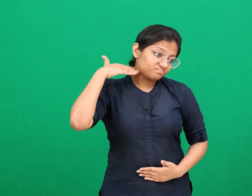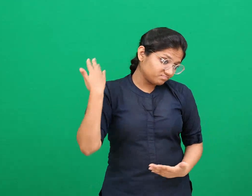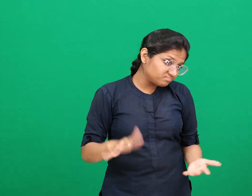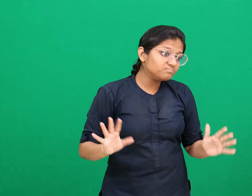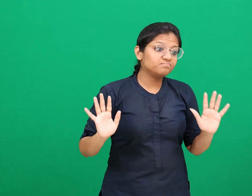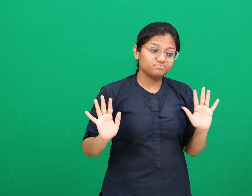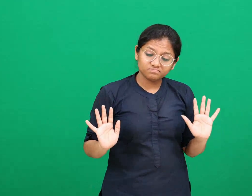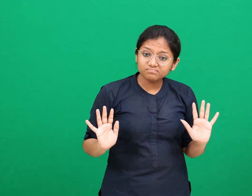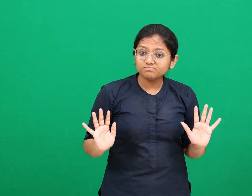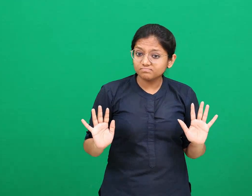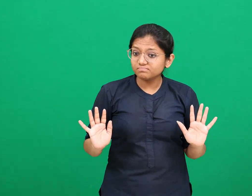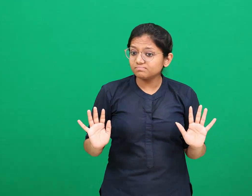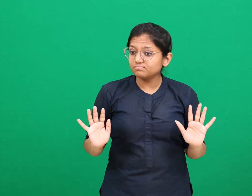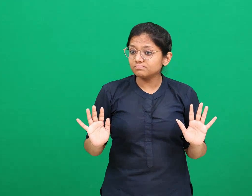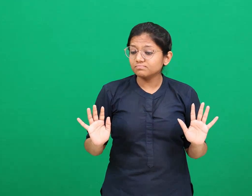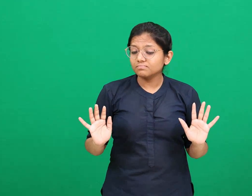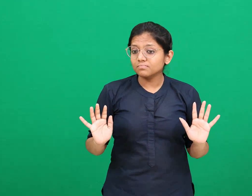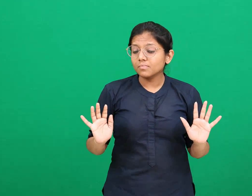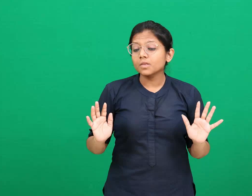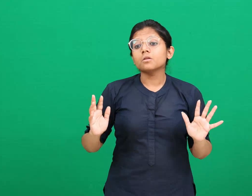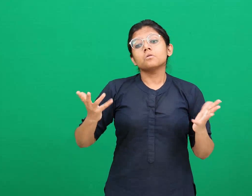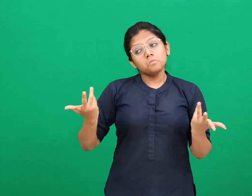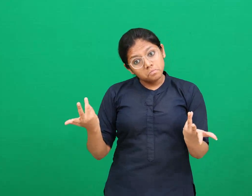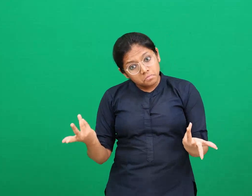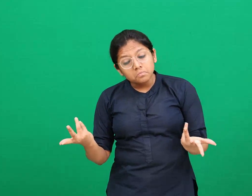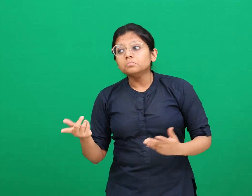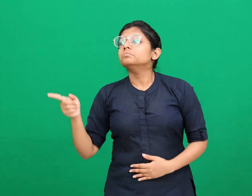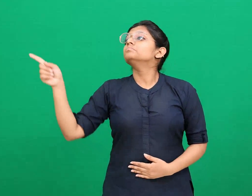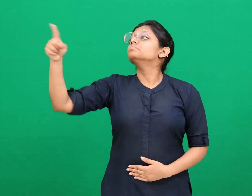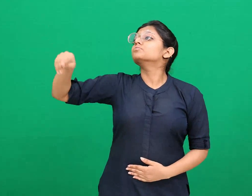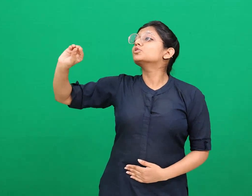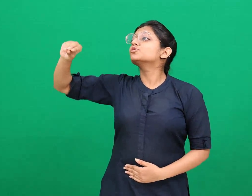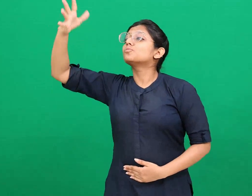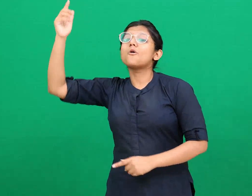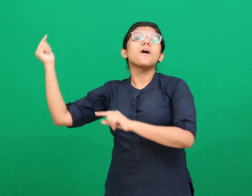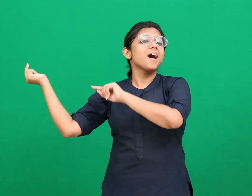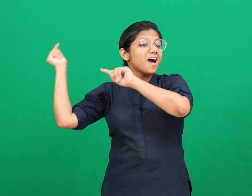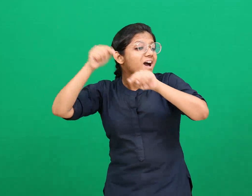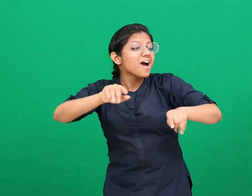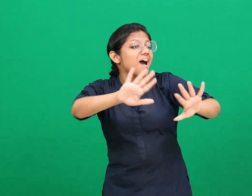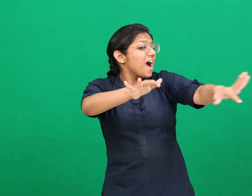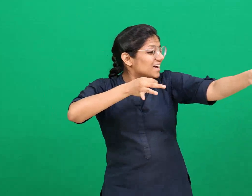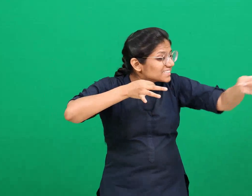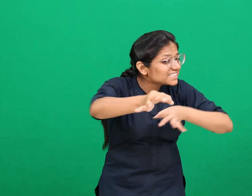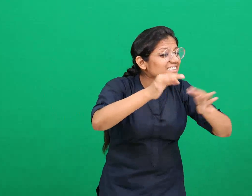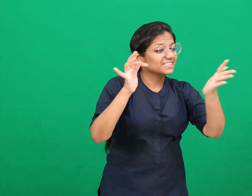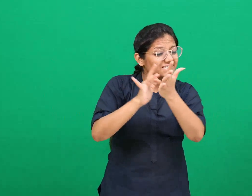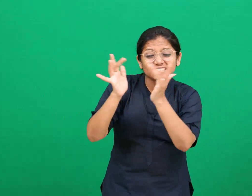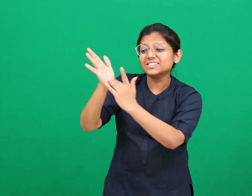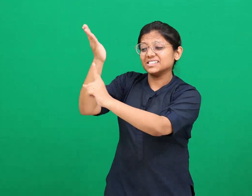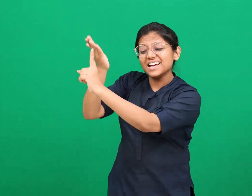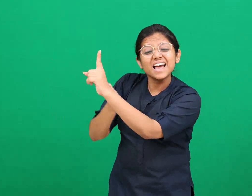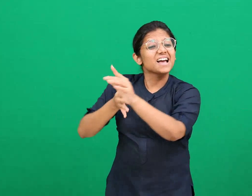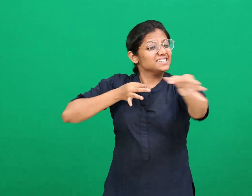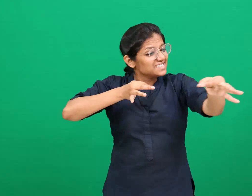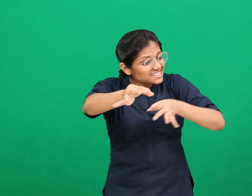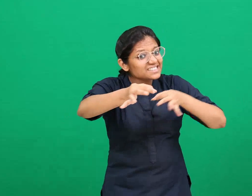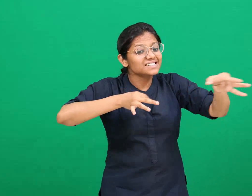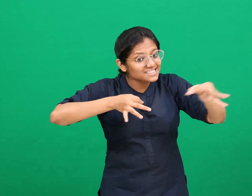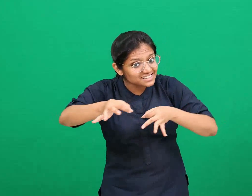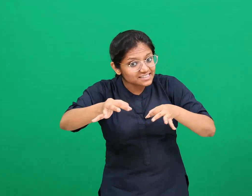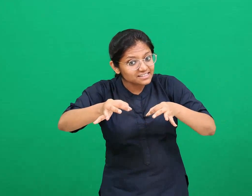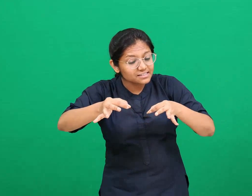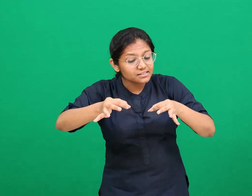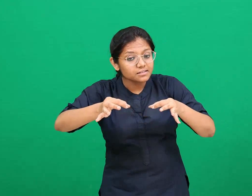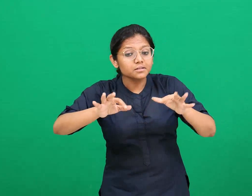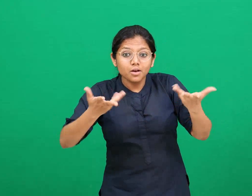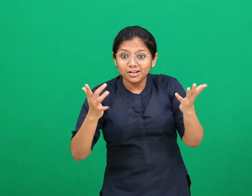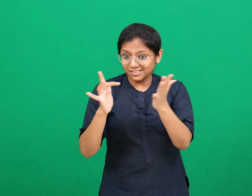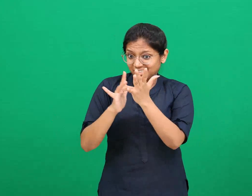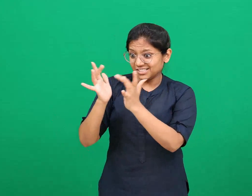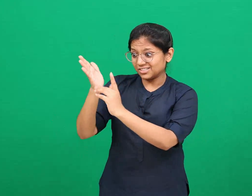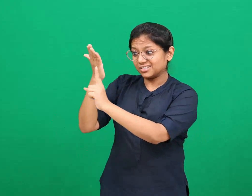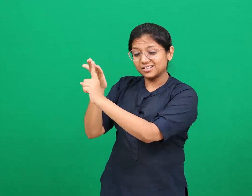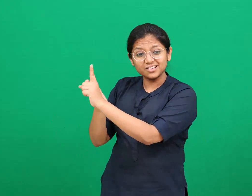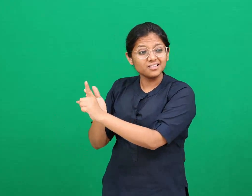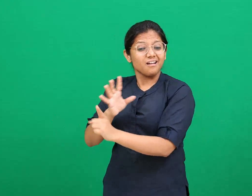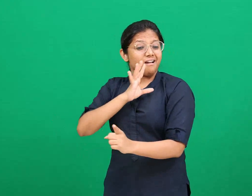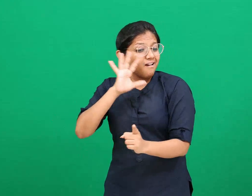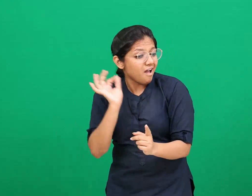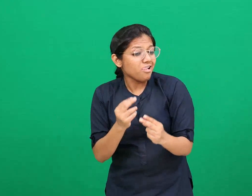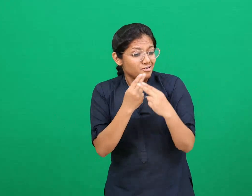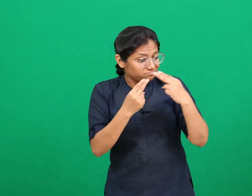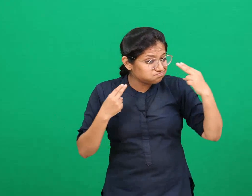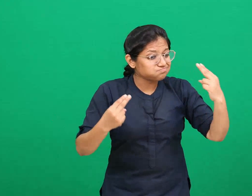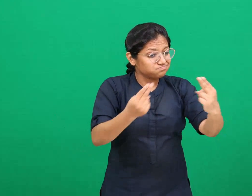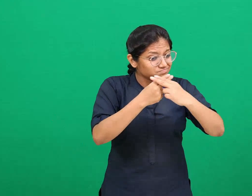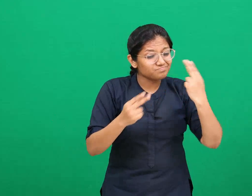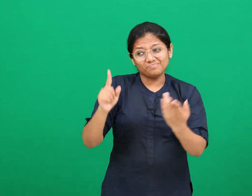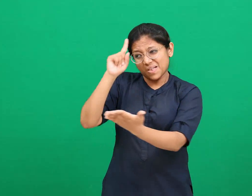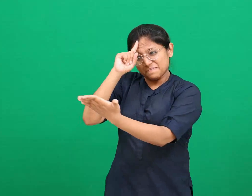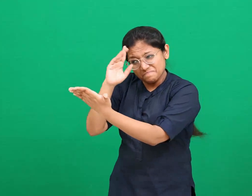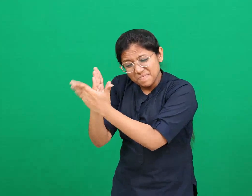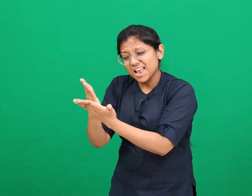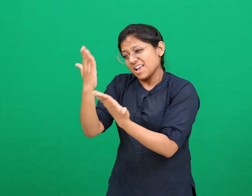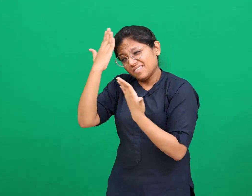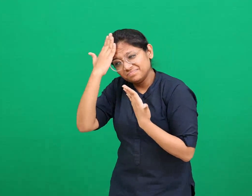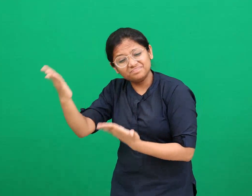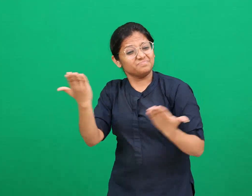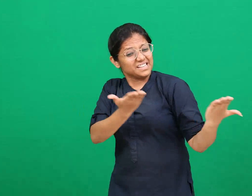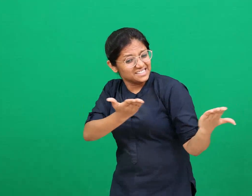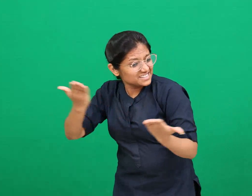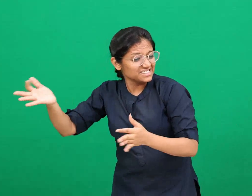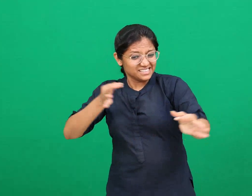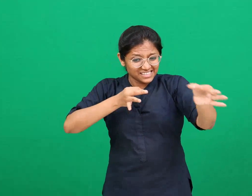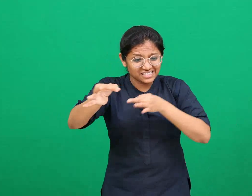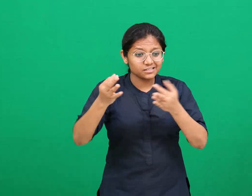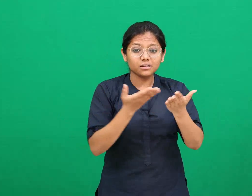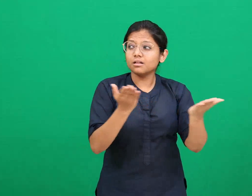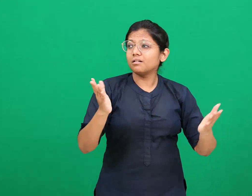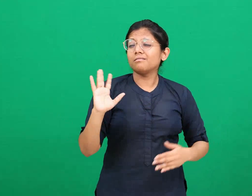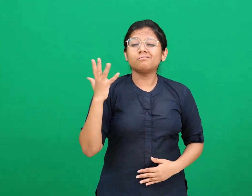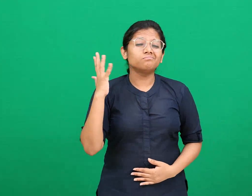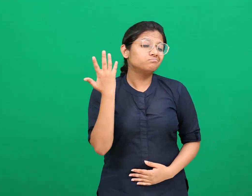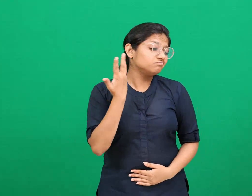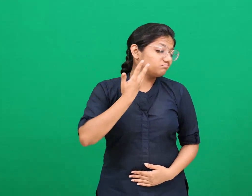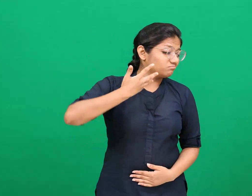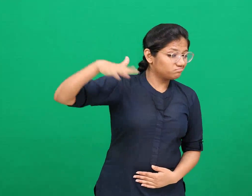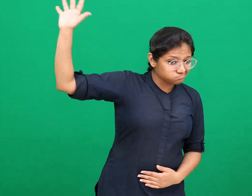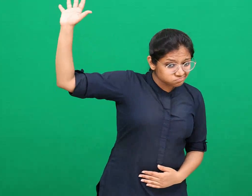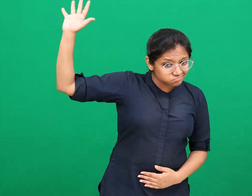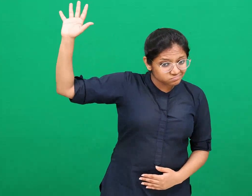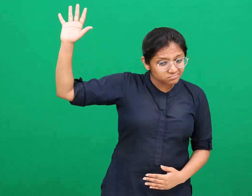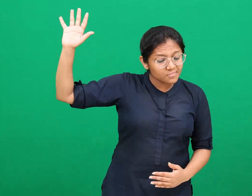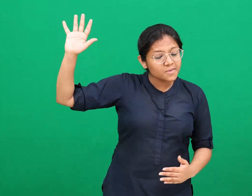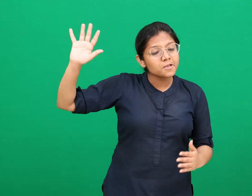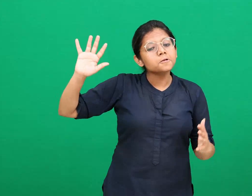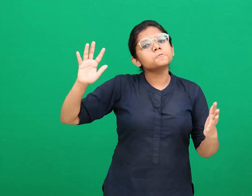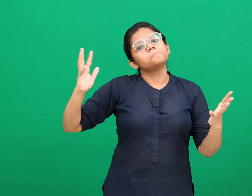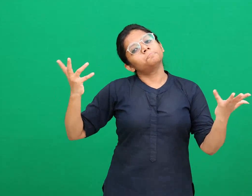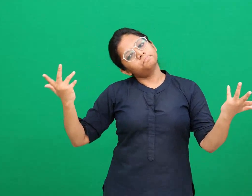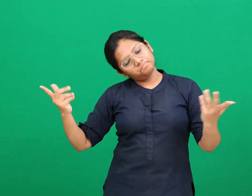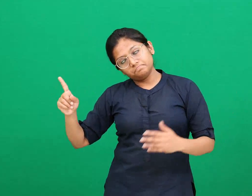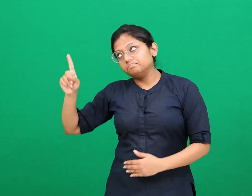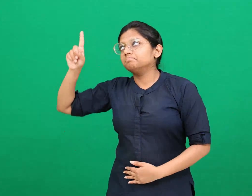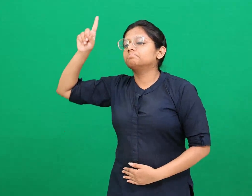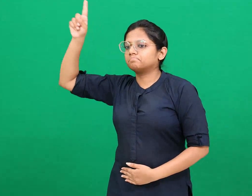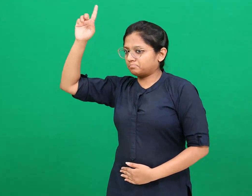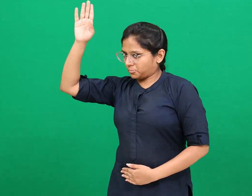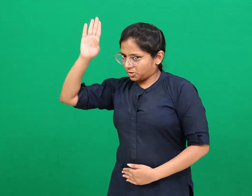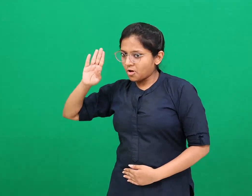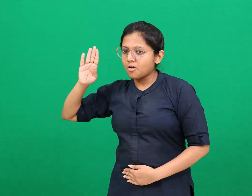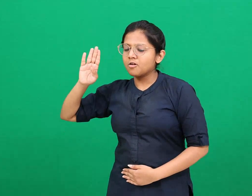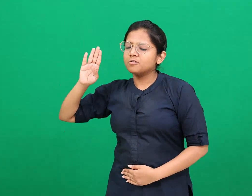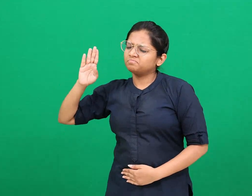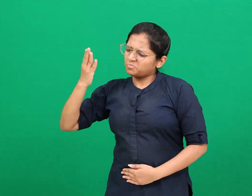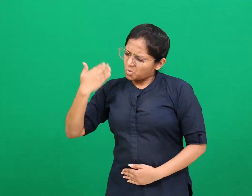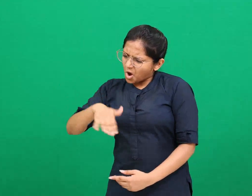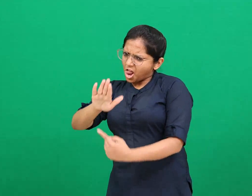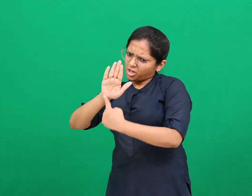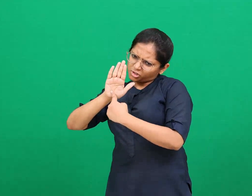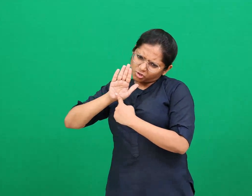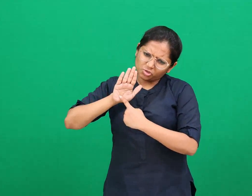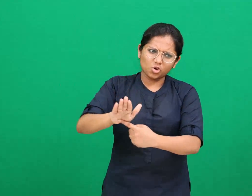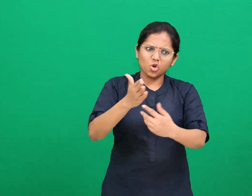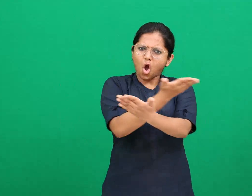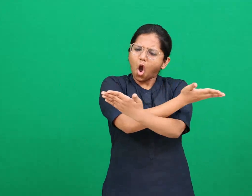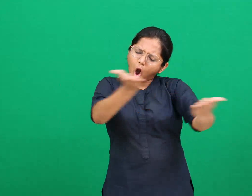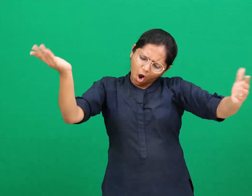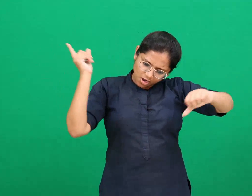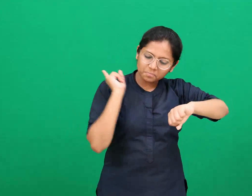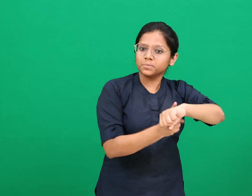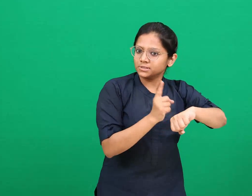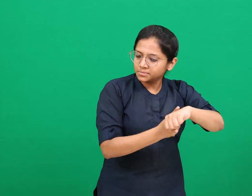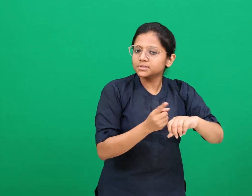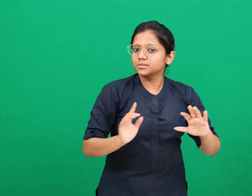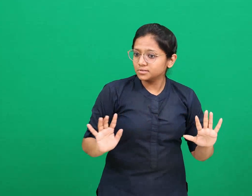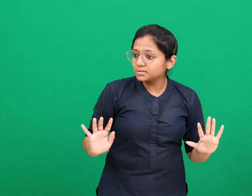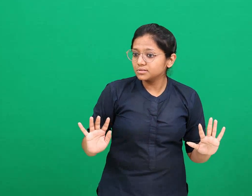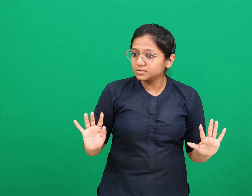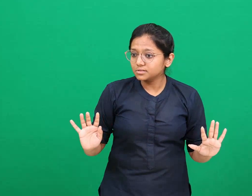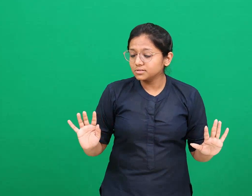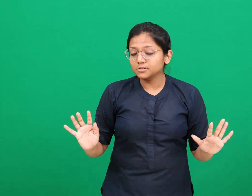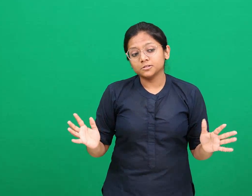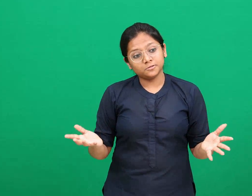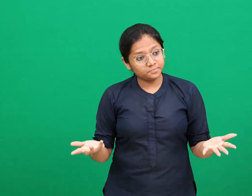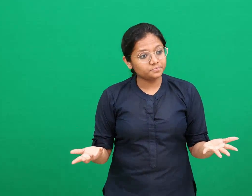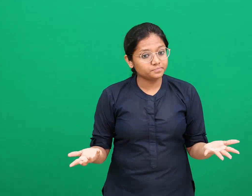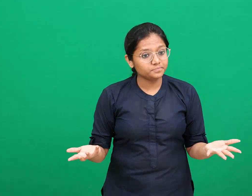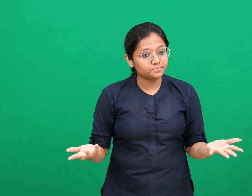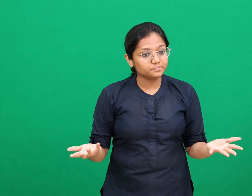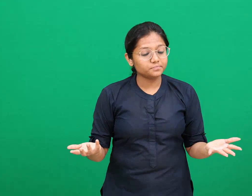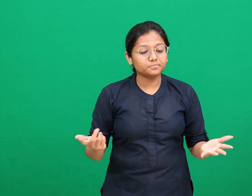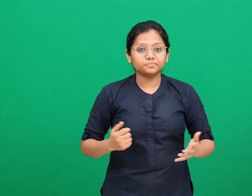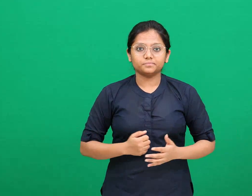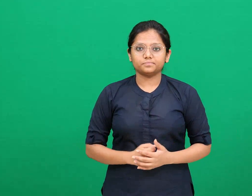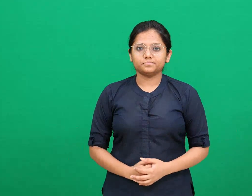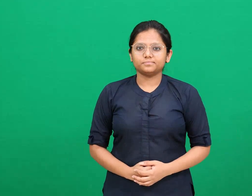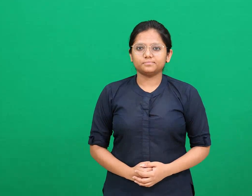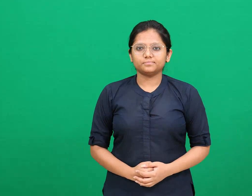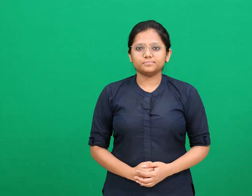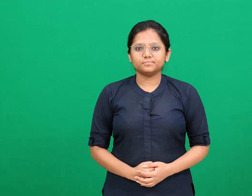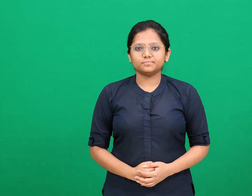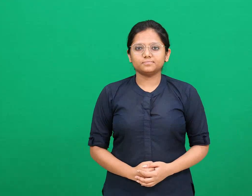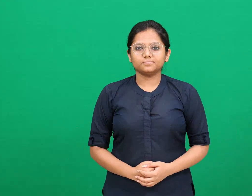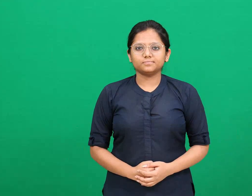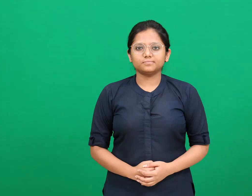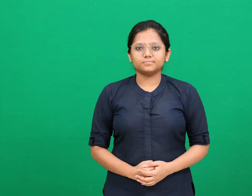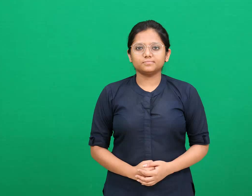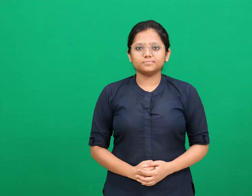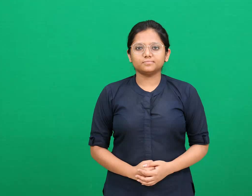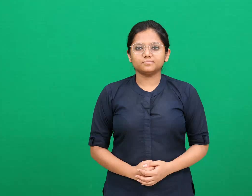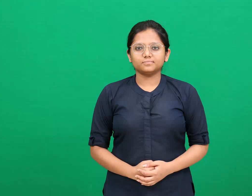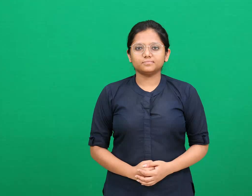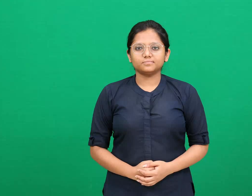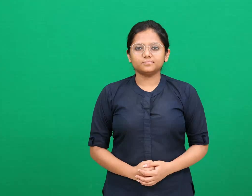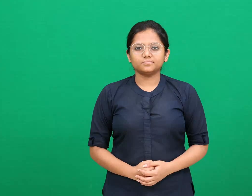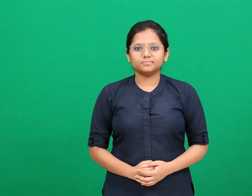For I am doing a work in your days that you would never believe, even if someone told you.'"